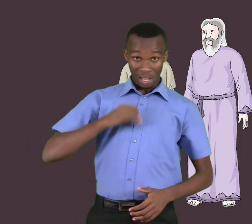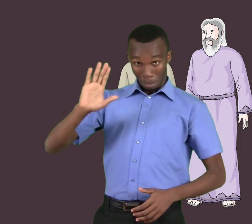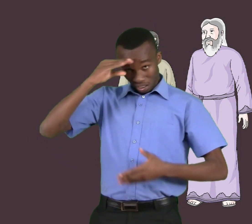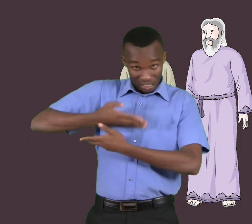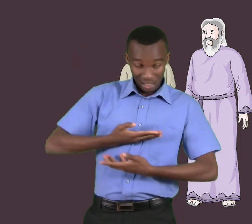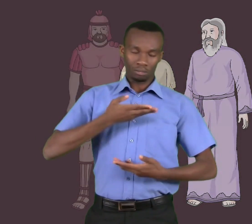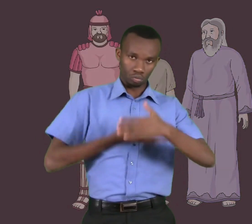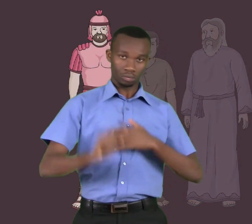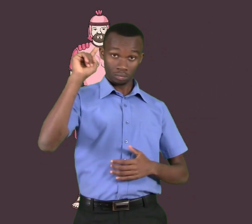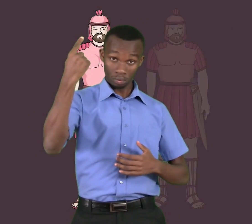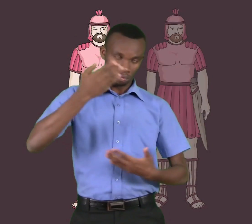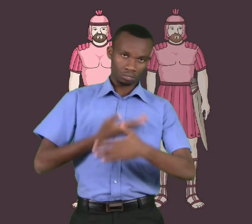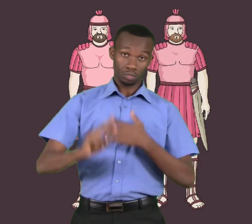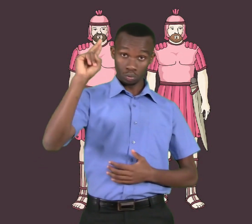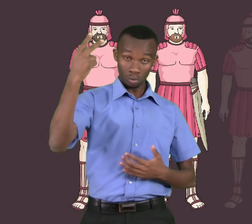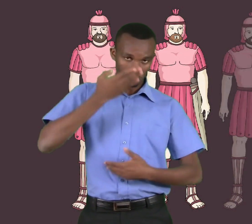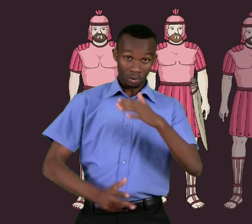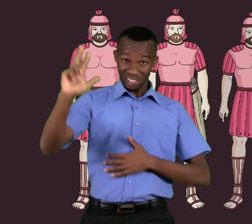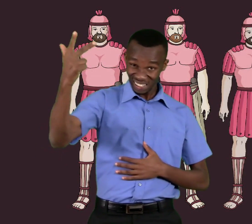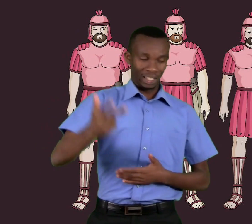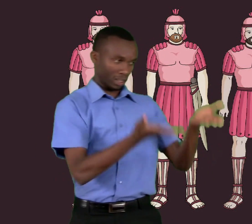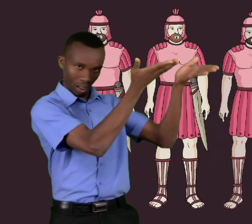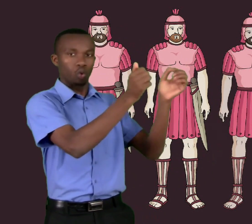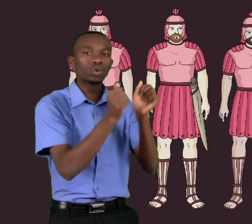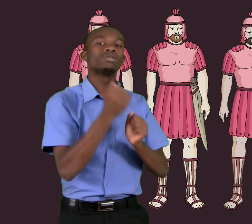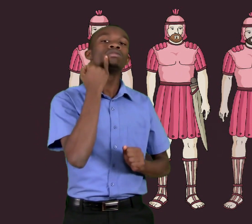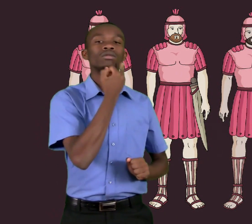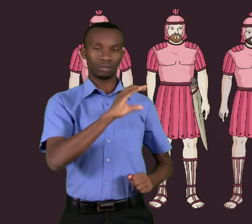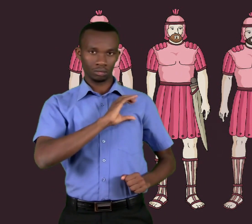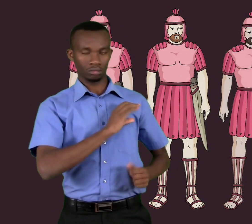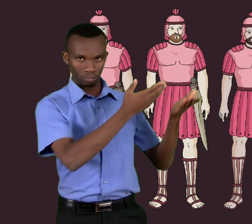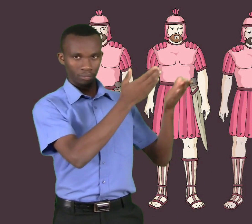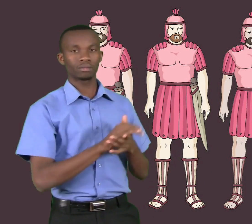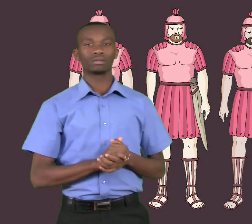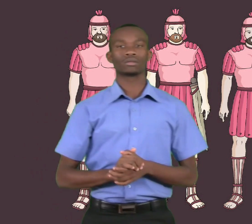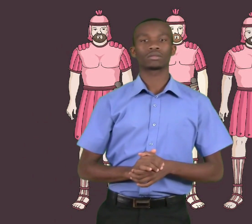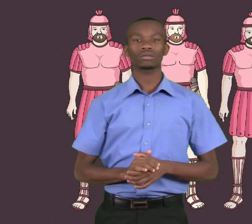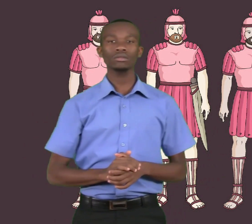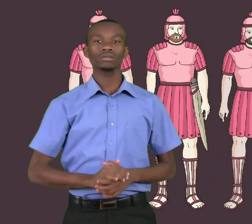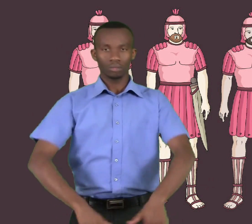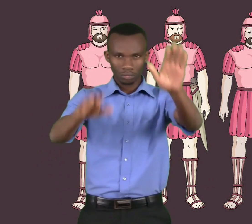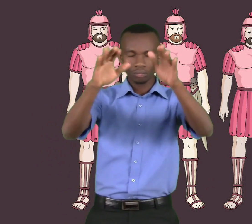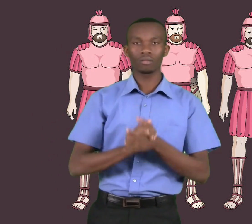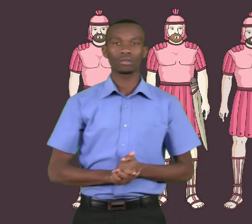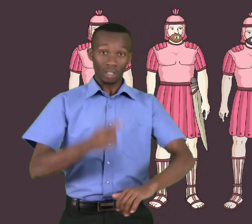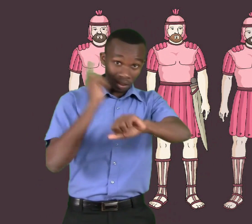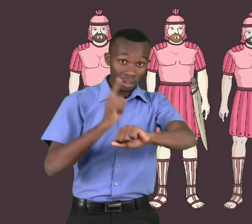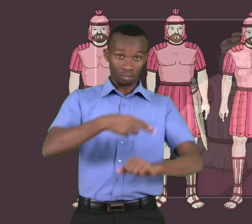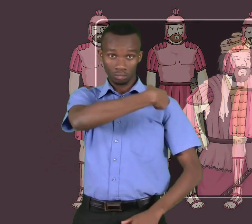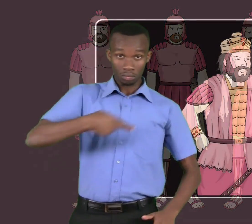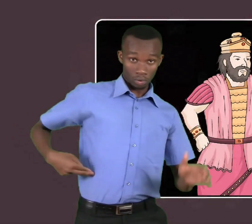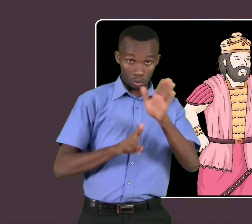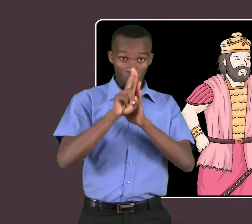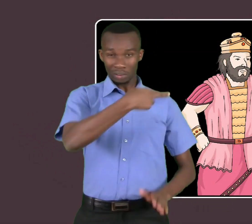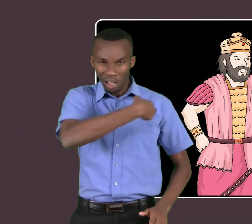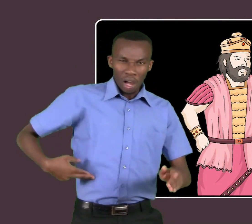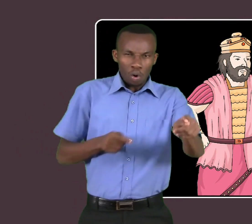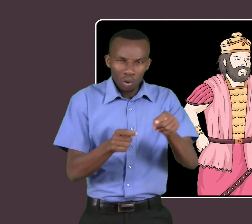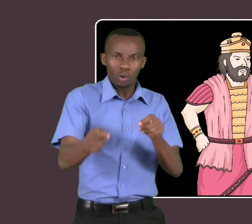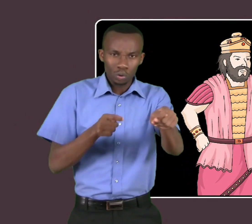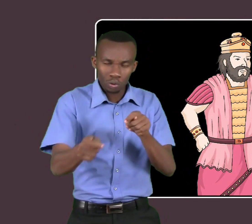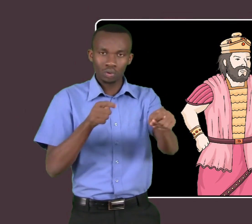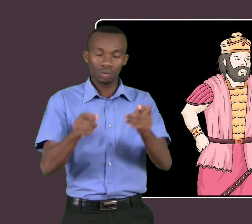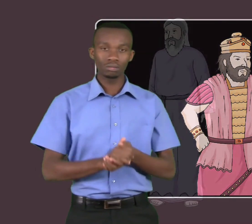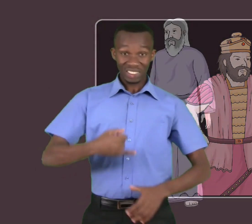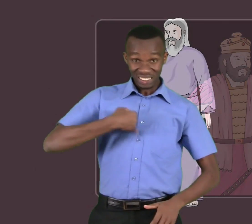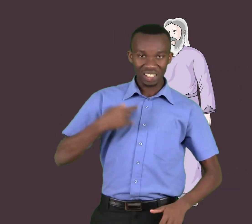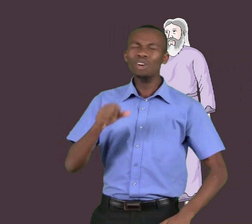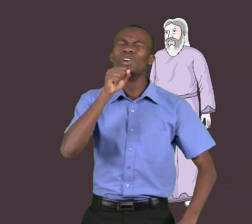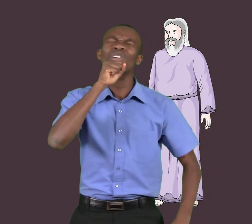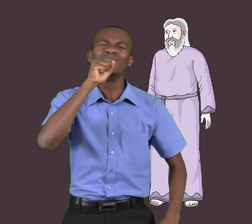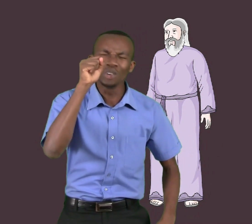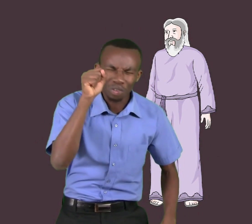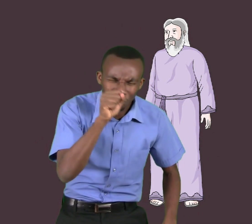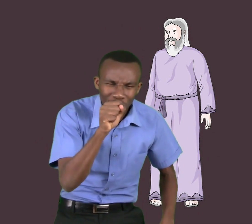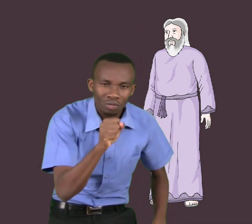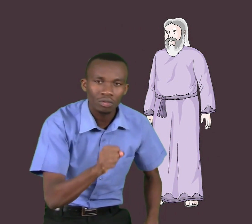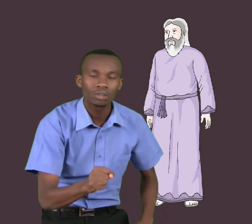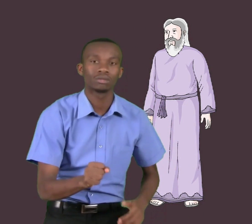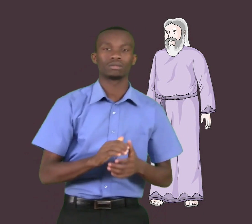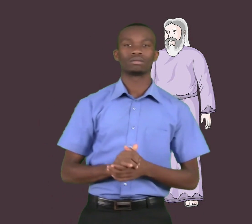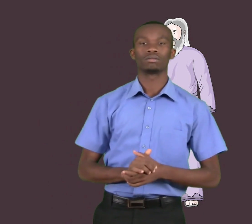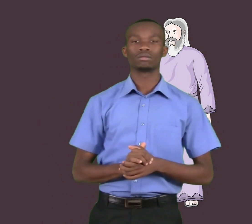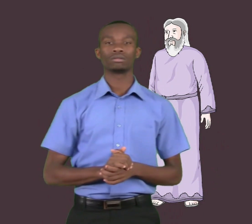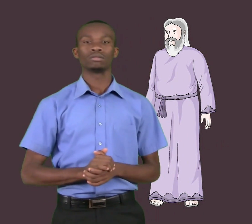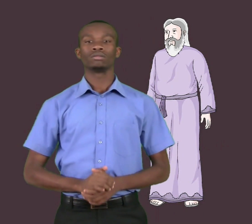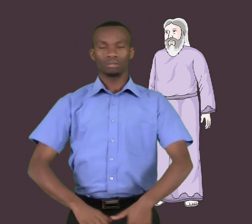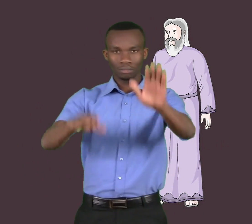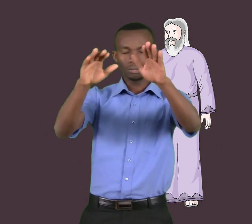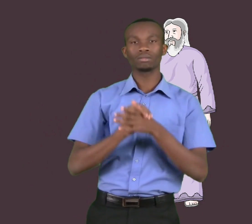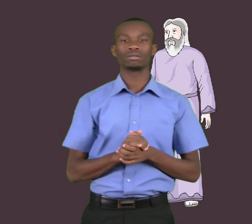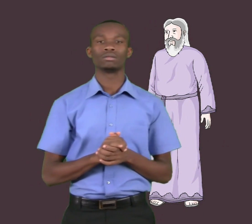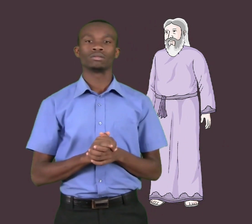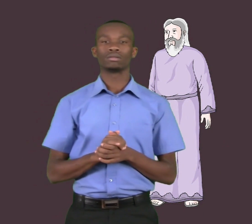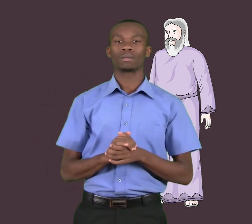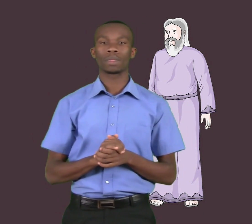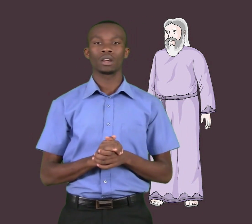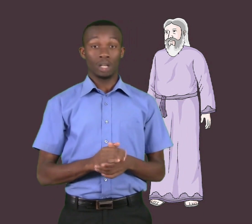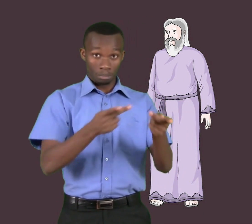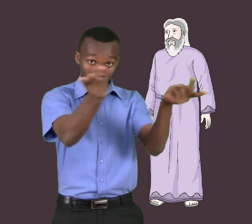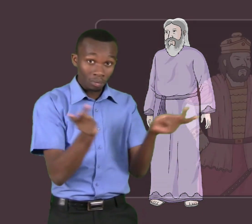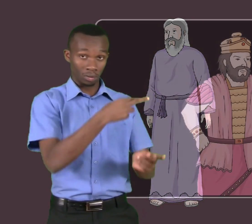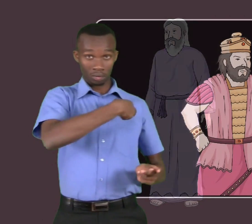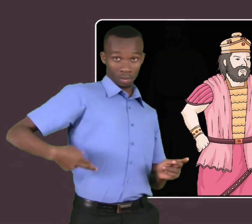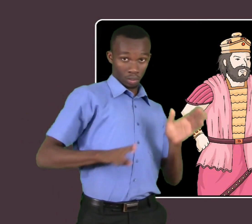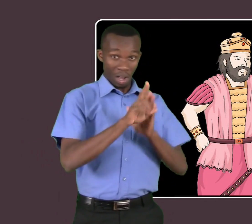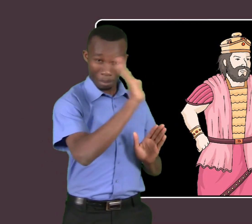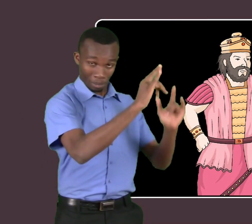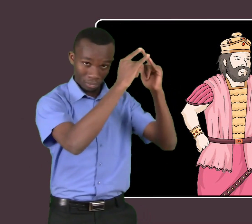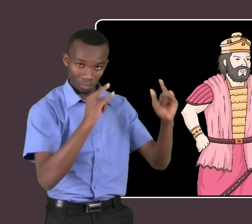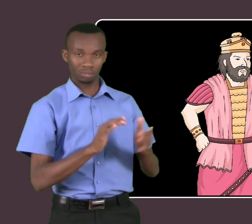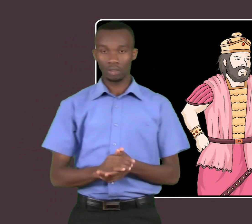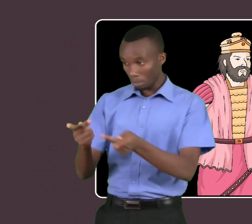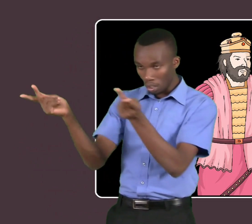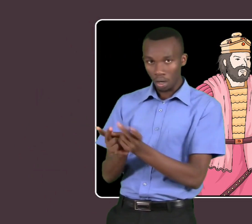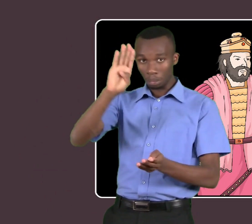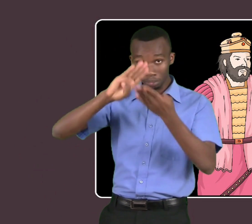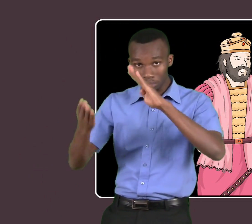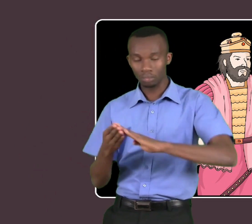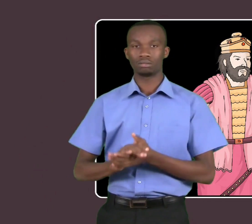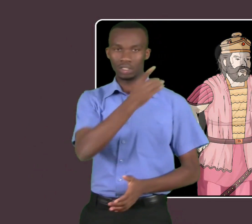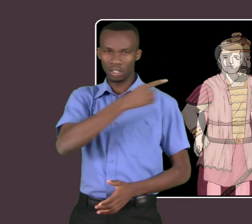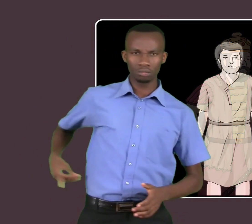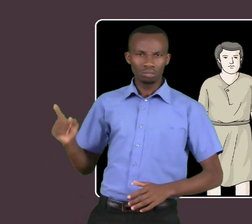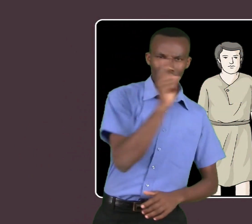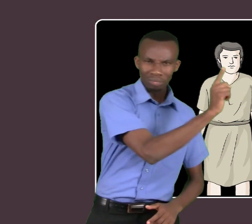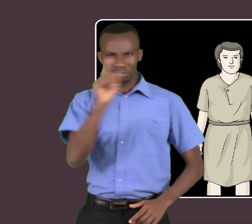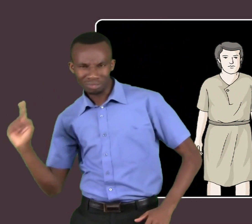The three older sons of Jesse had followed Saul into battle: The firstborn was Eliab, the second was Abinadab, and the third was Shammah.